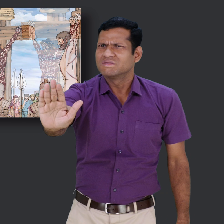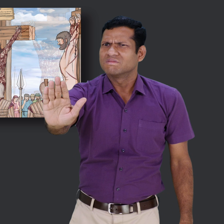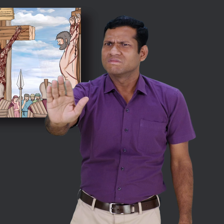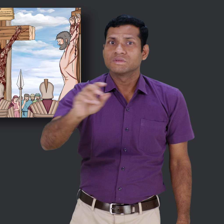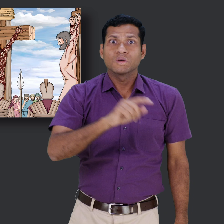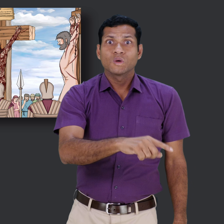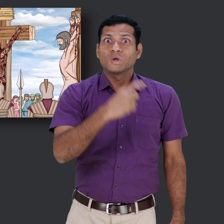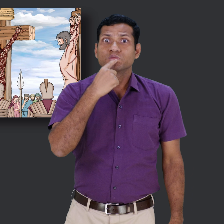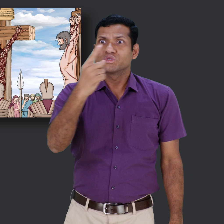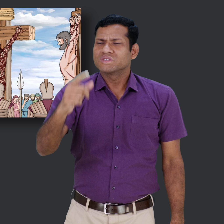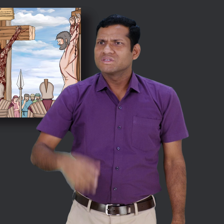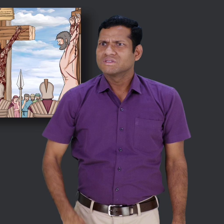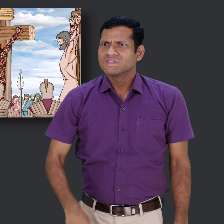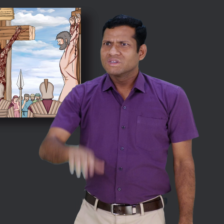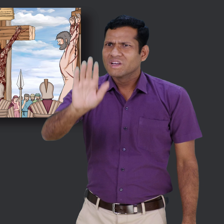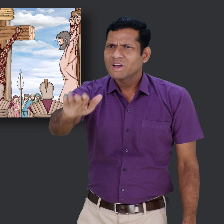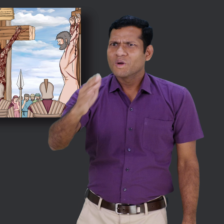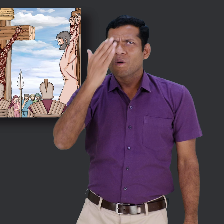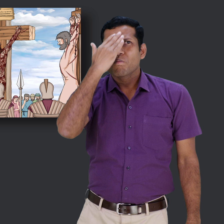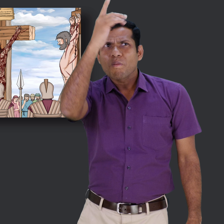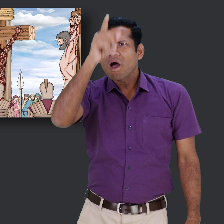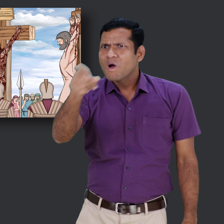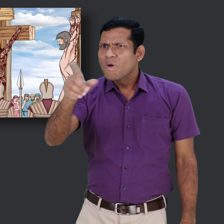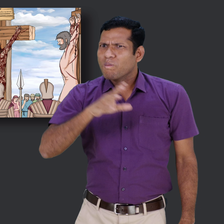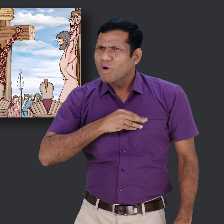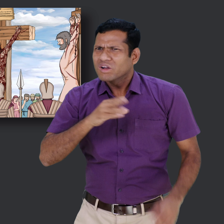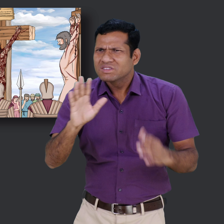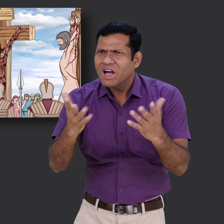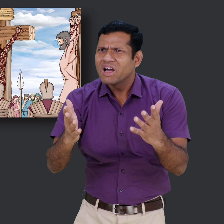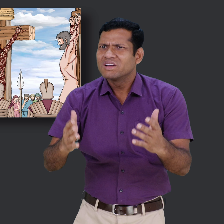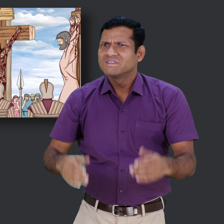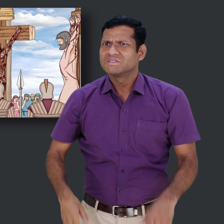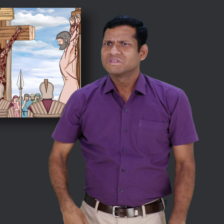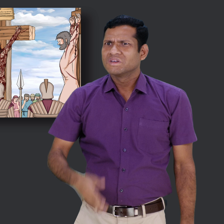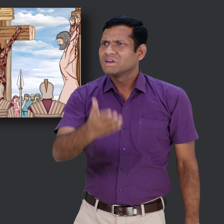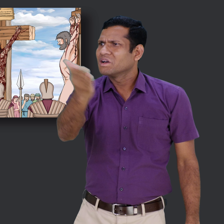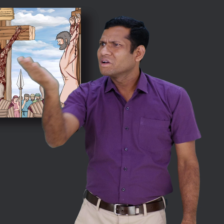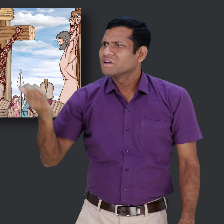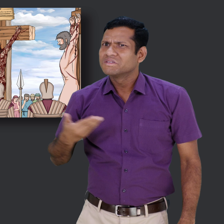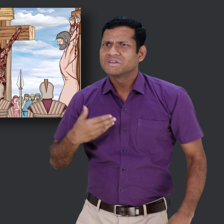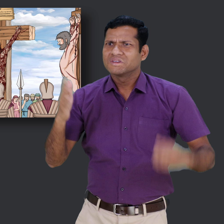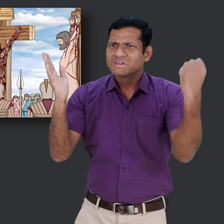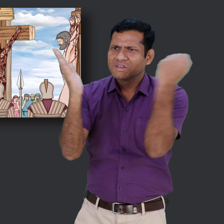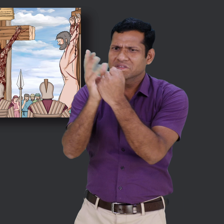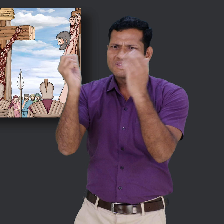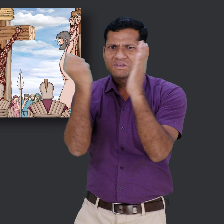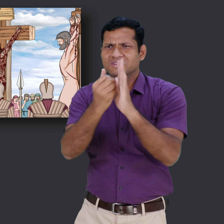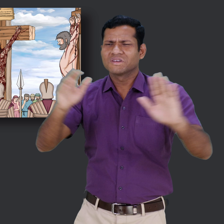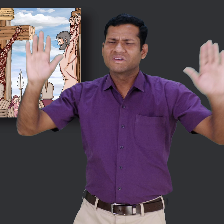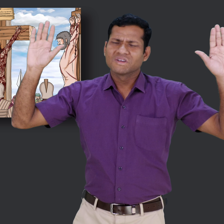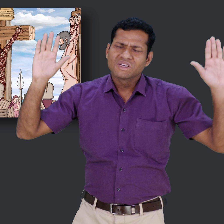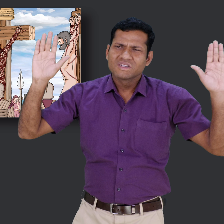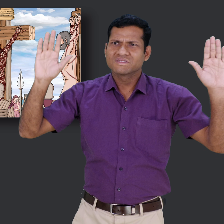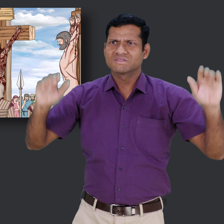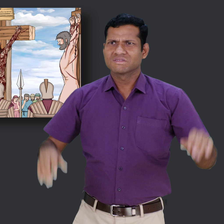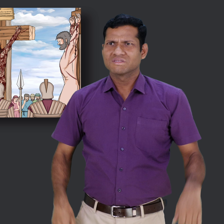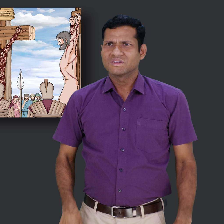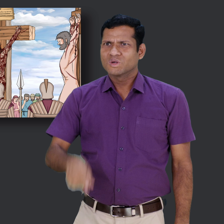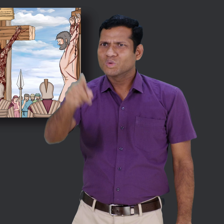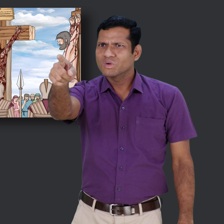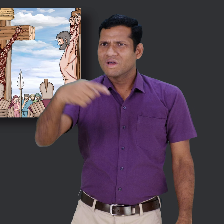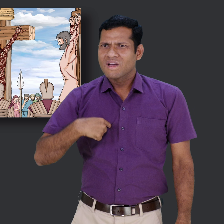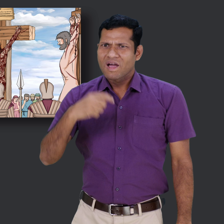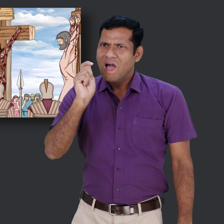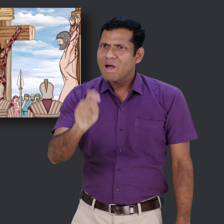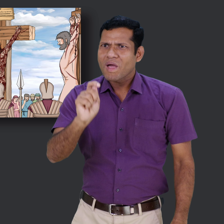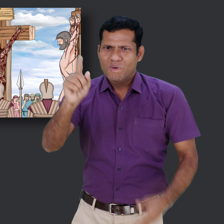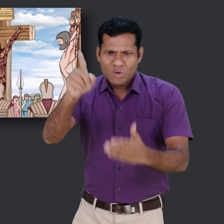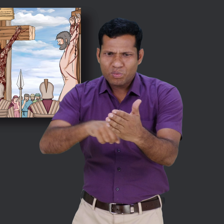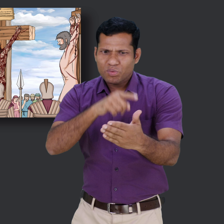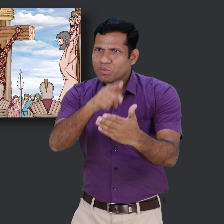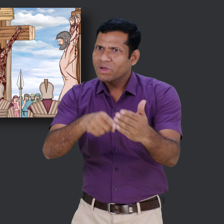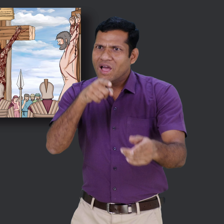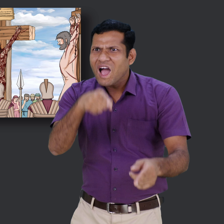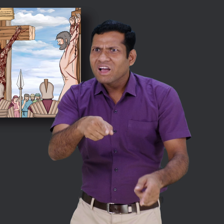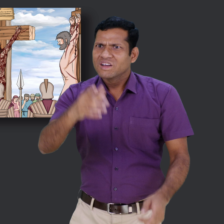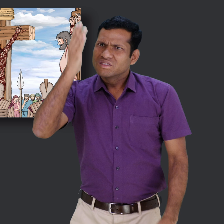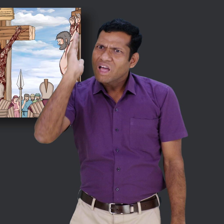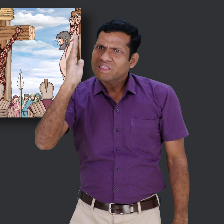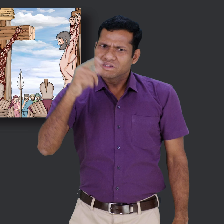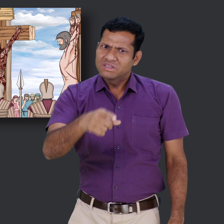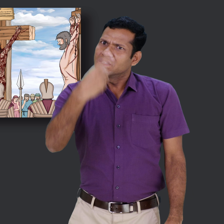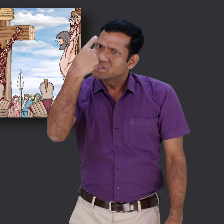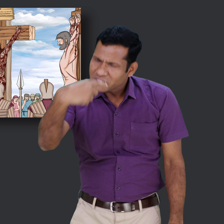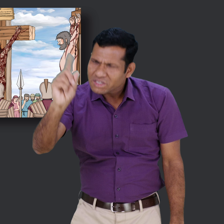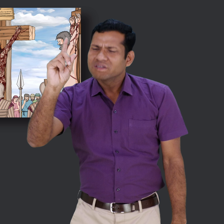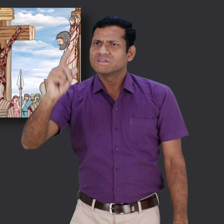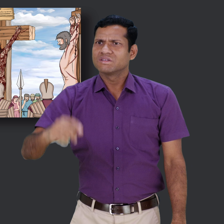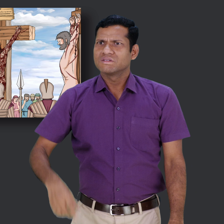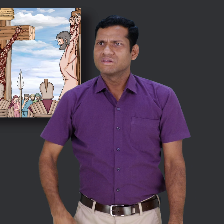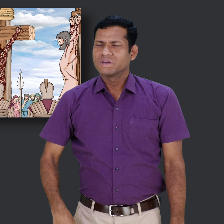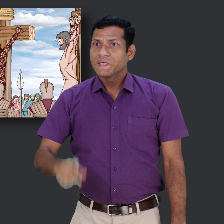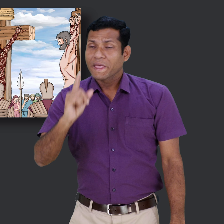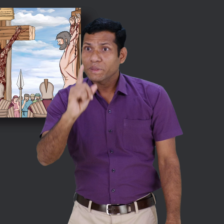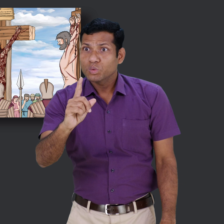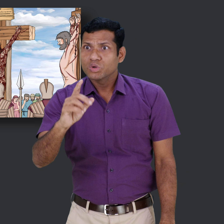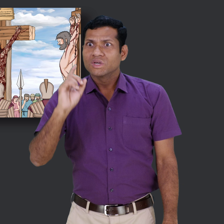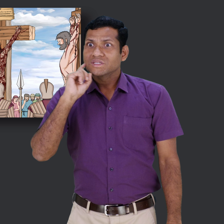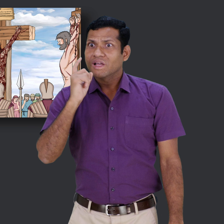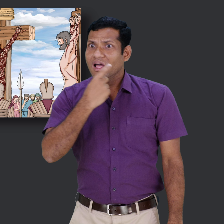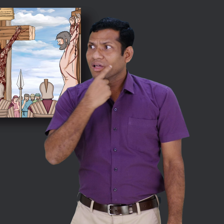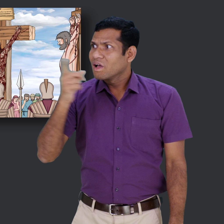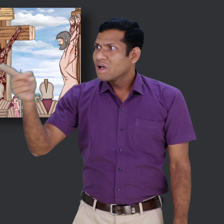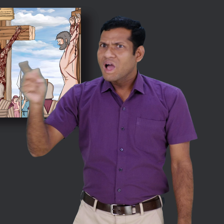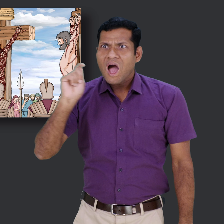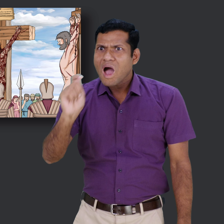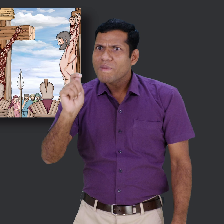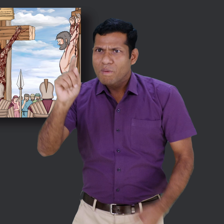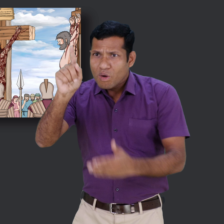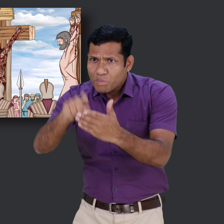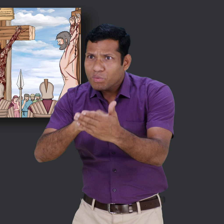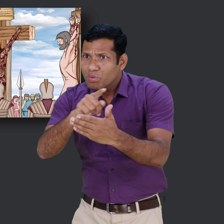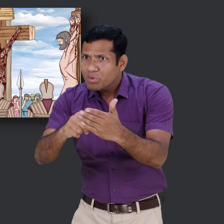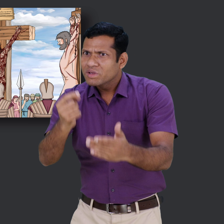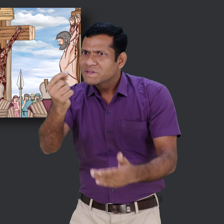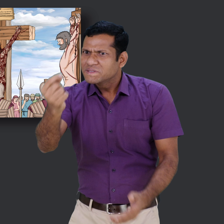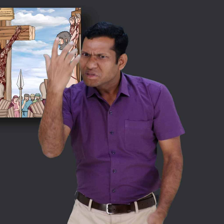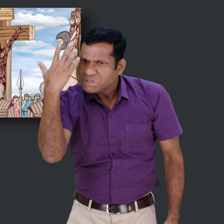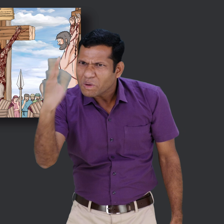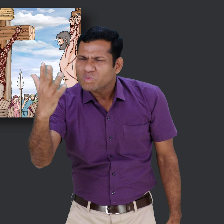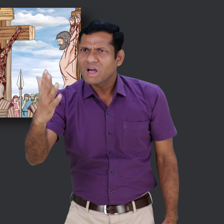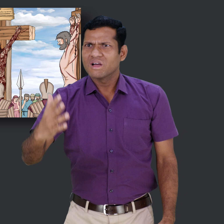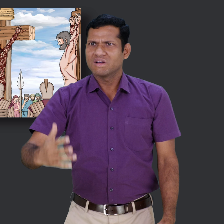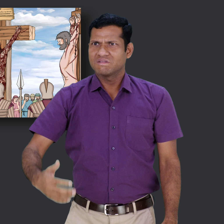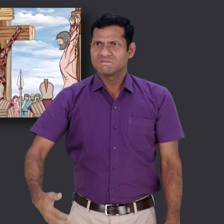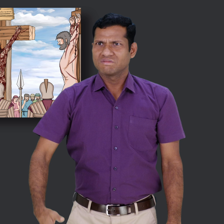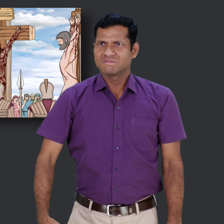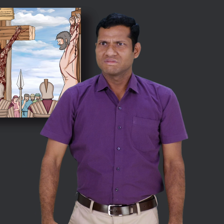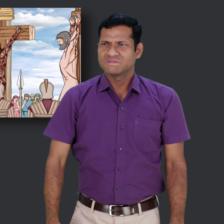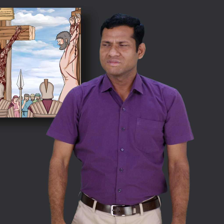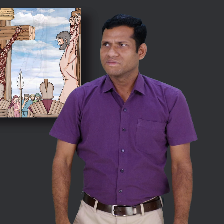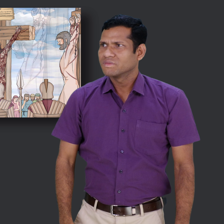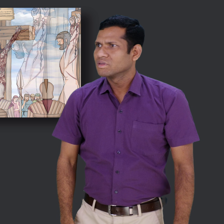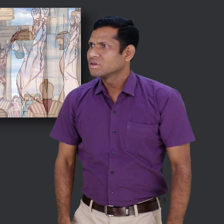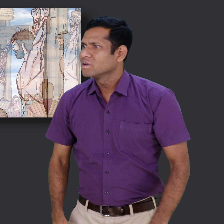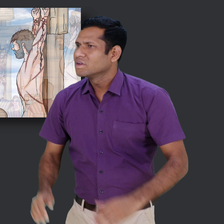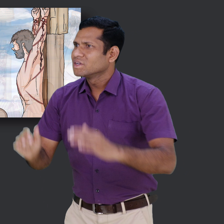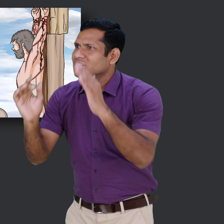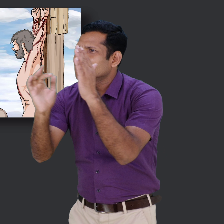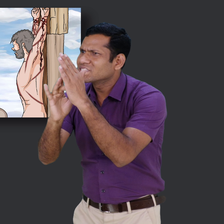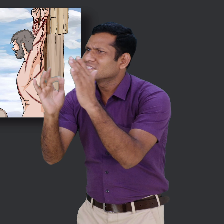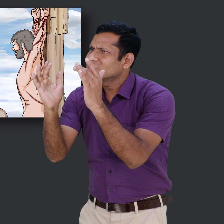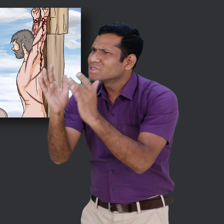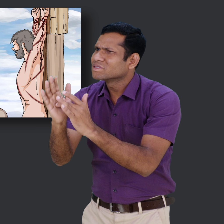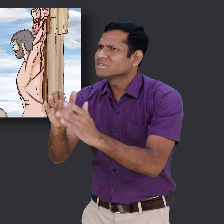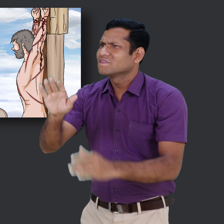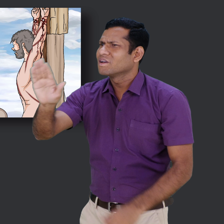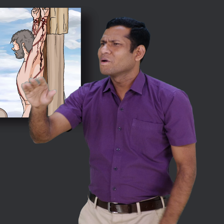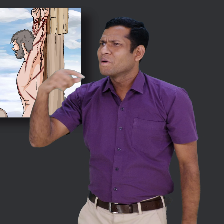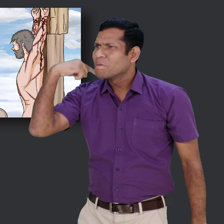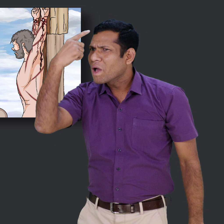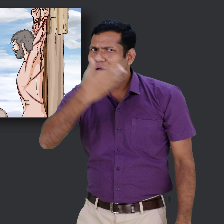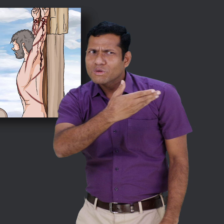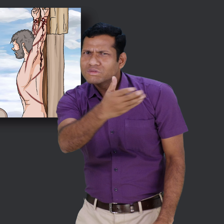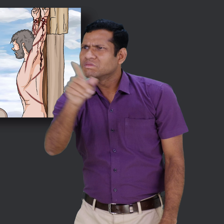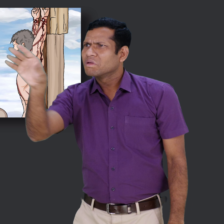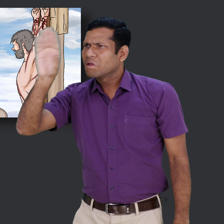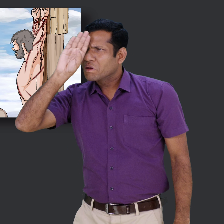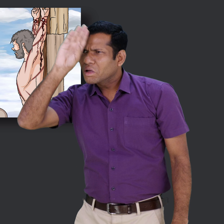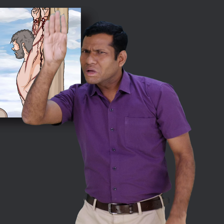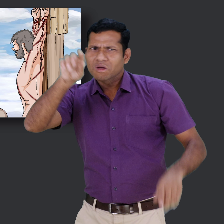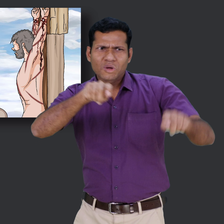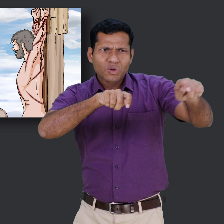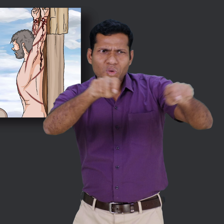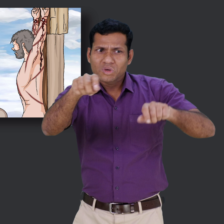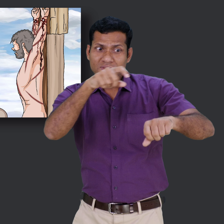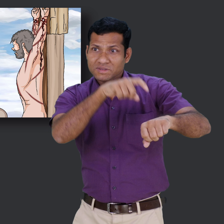We are punished justly, for we are receiving what our actions deserve. But this man has done nothing wrong.”